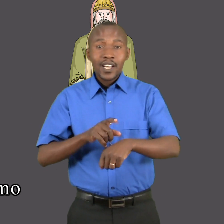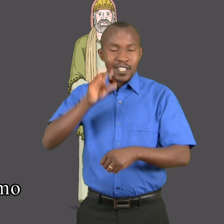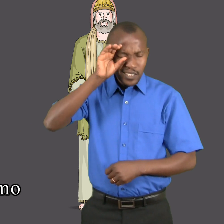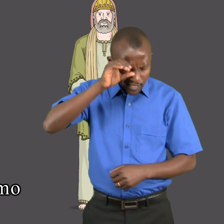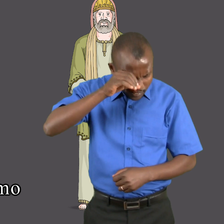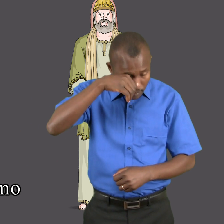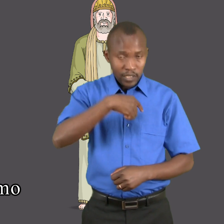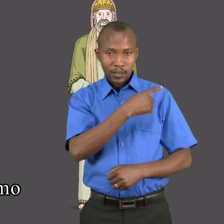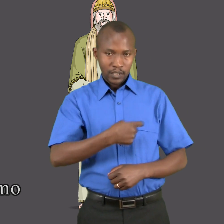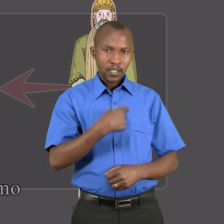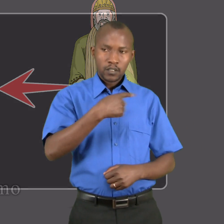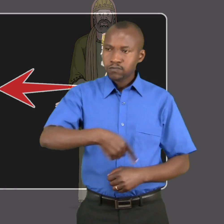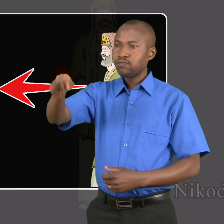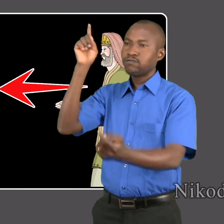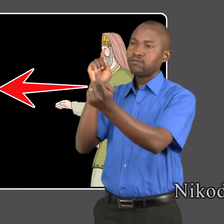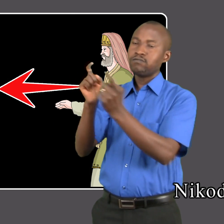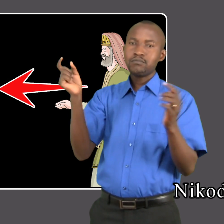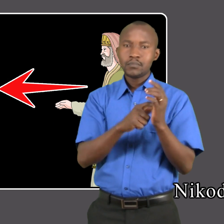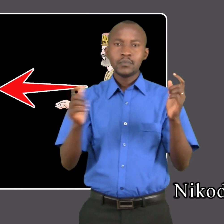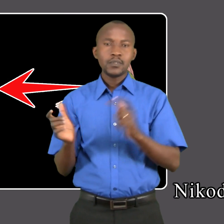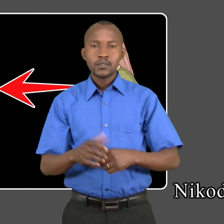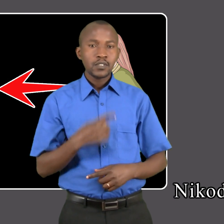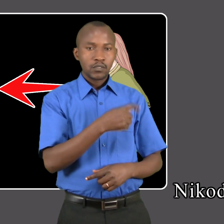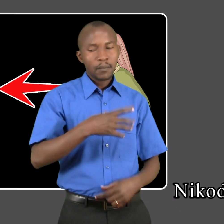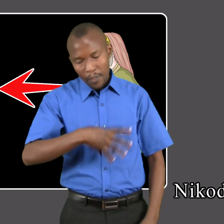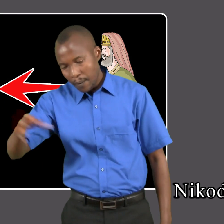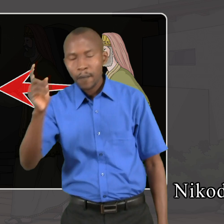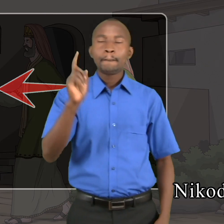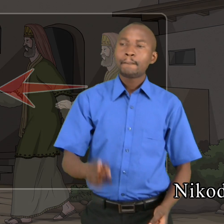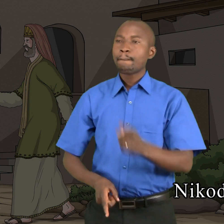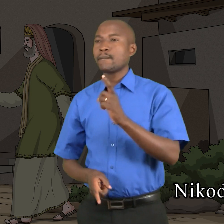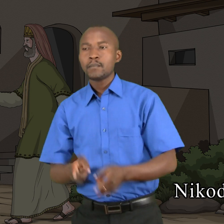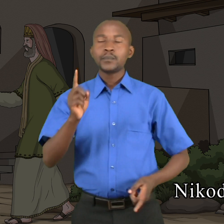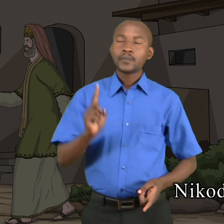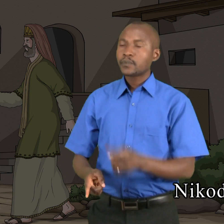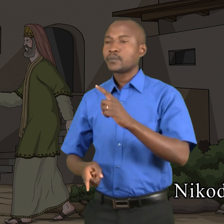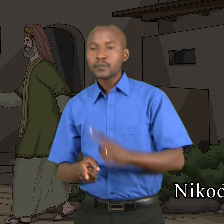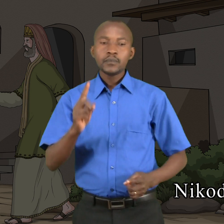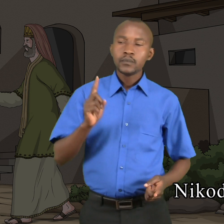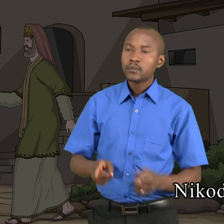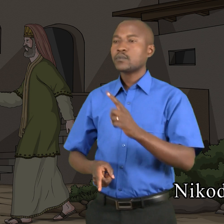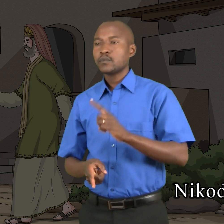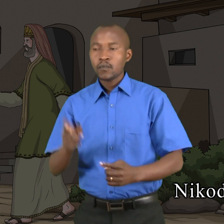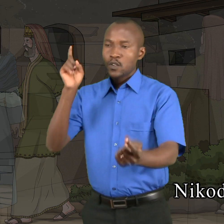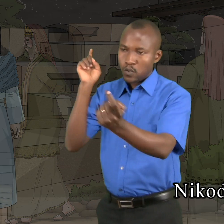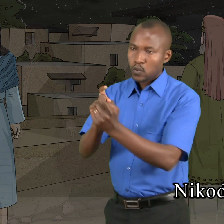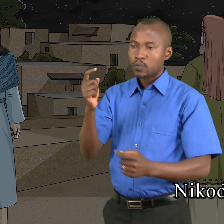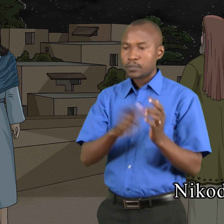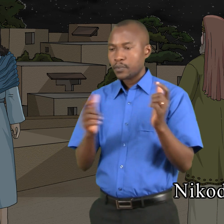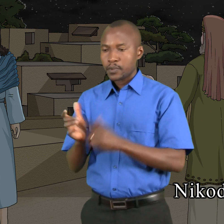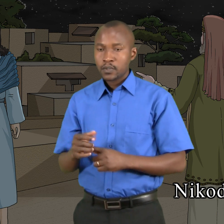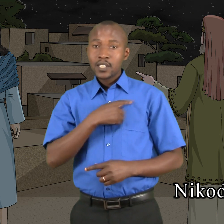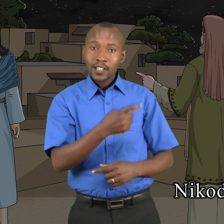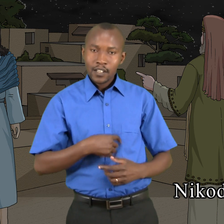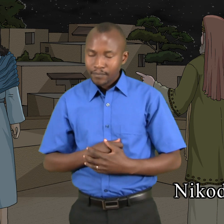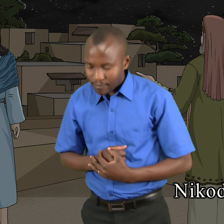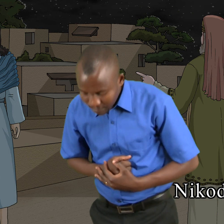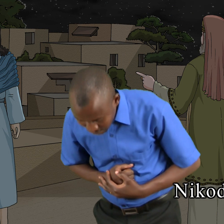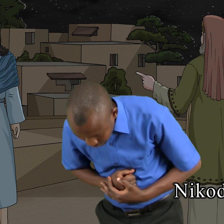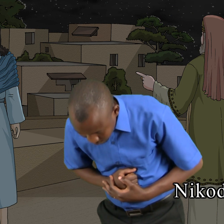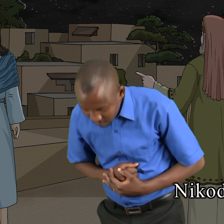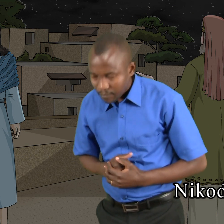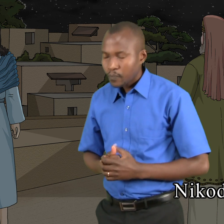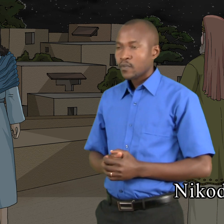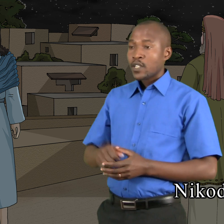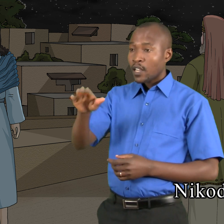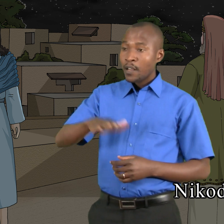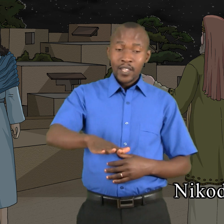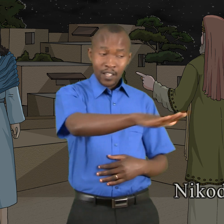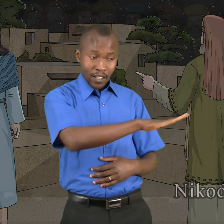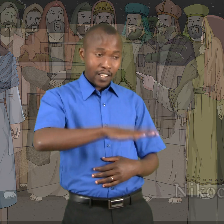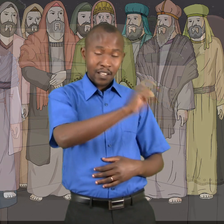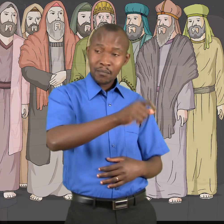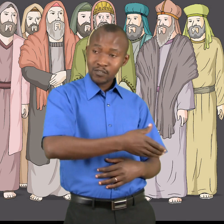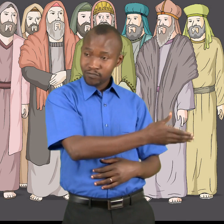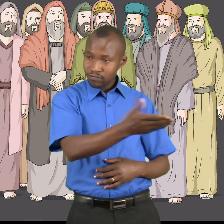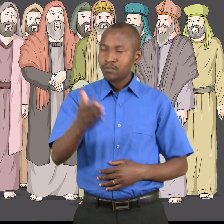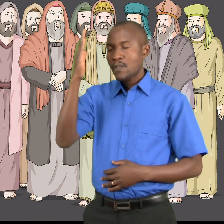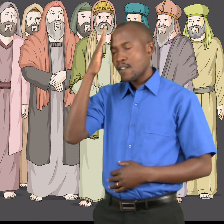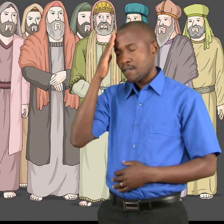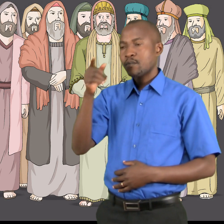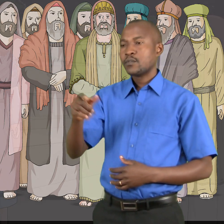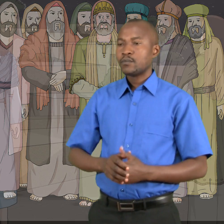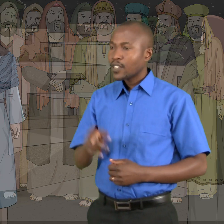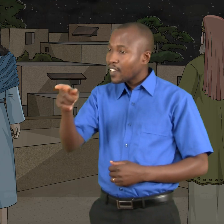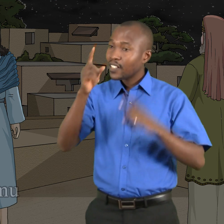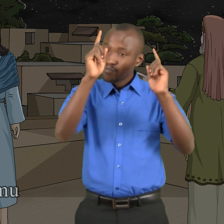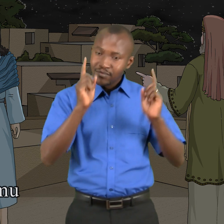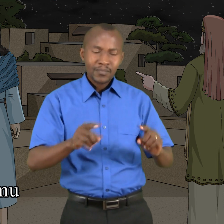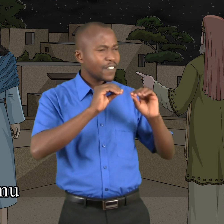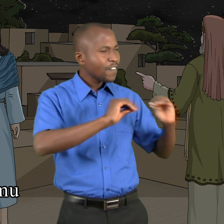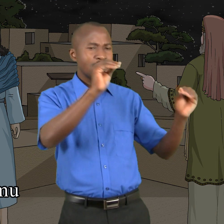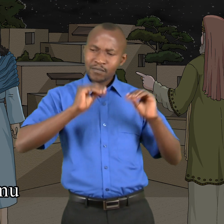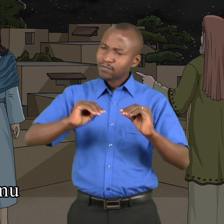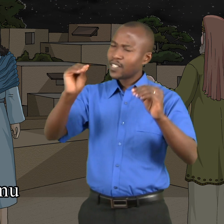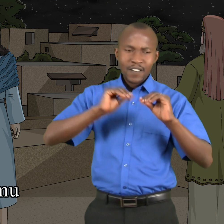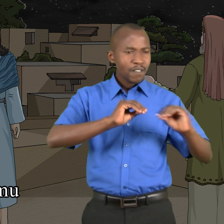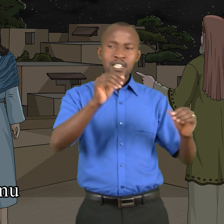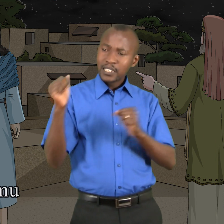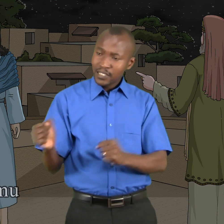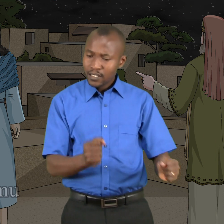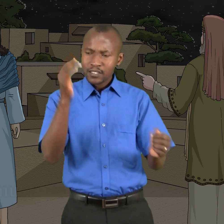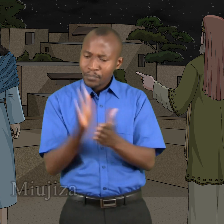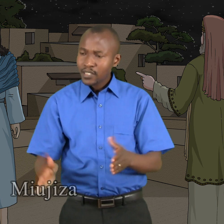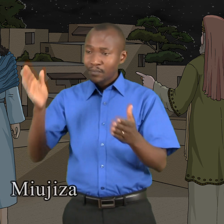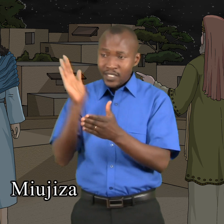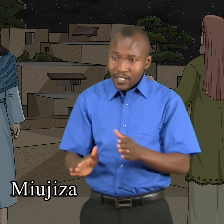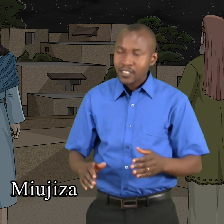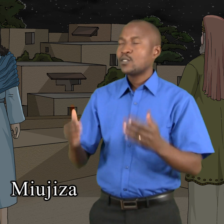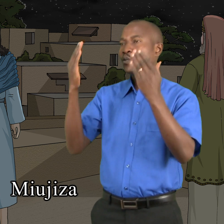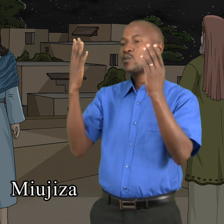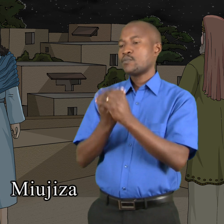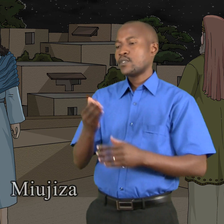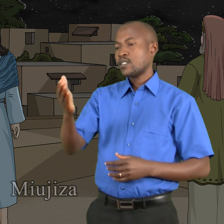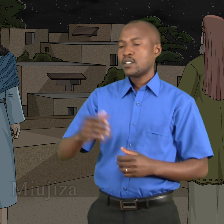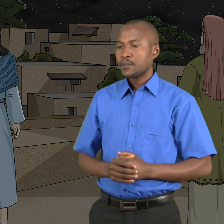He came to Jesus at night and said, “Rabbi, we know that You are a teacher who has come from God.